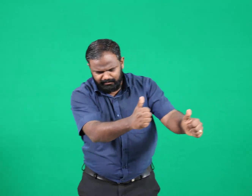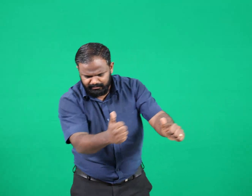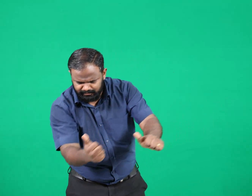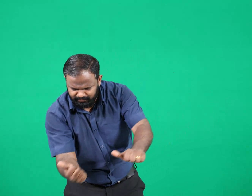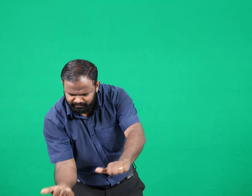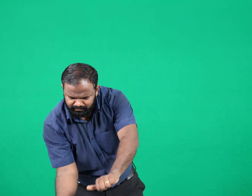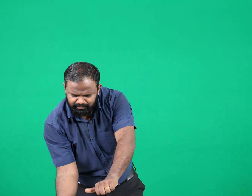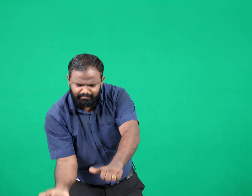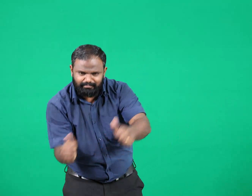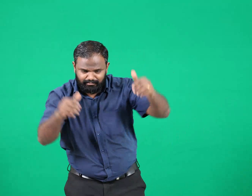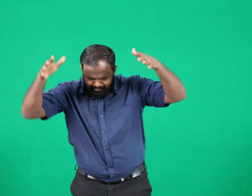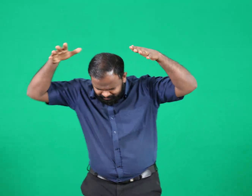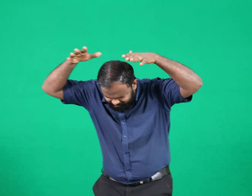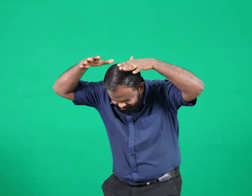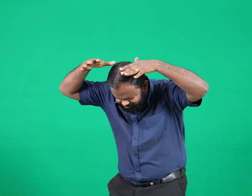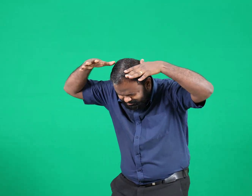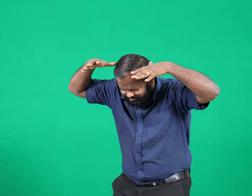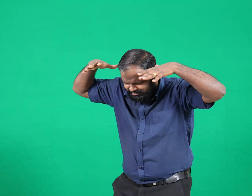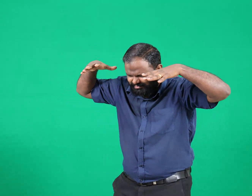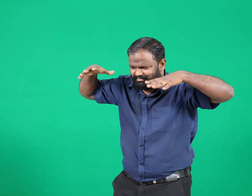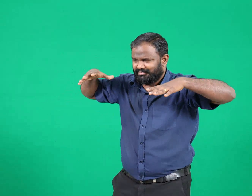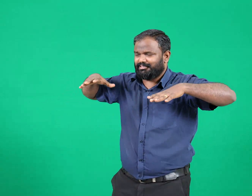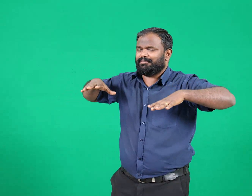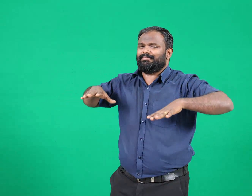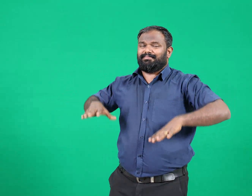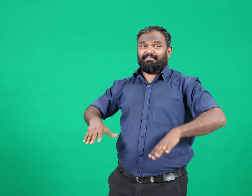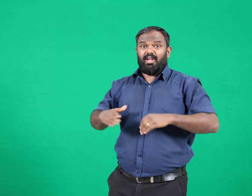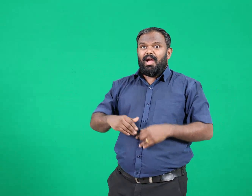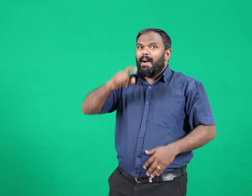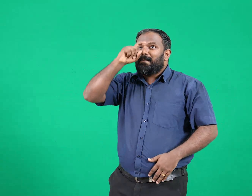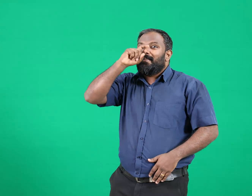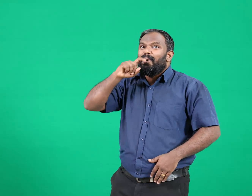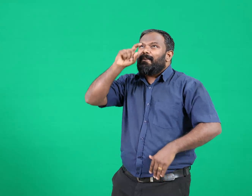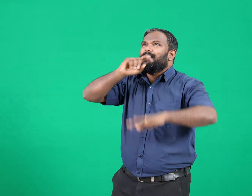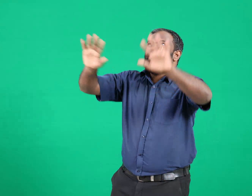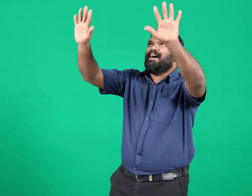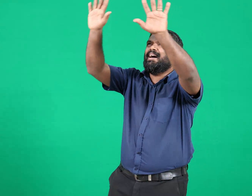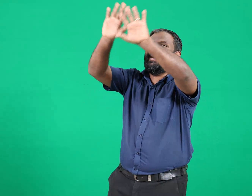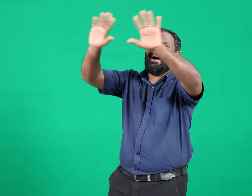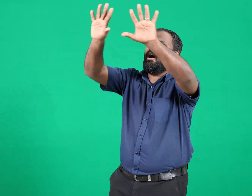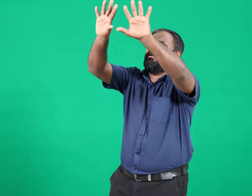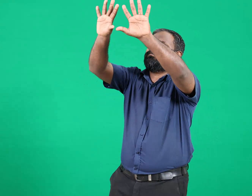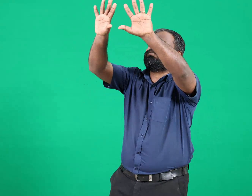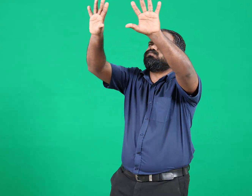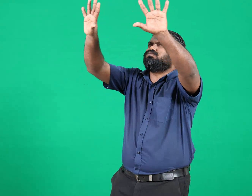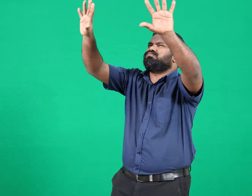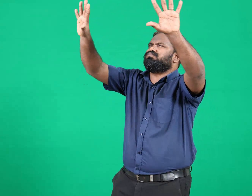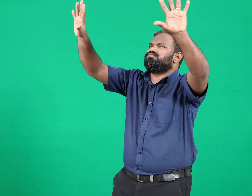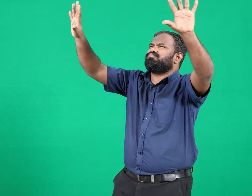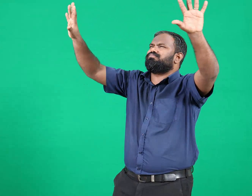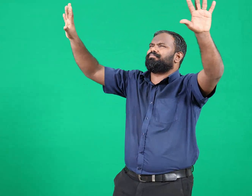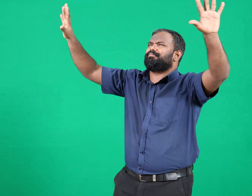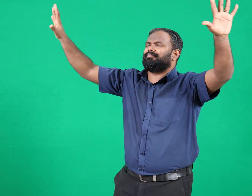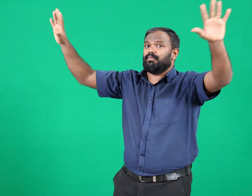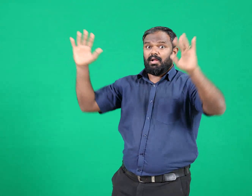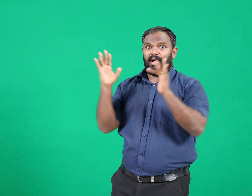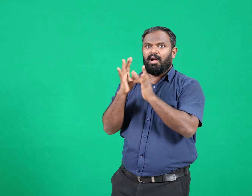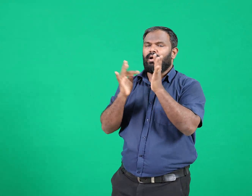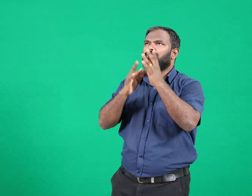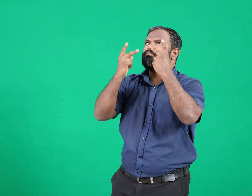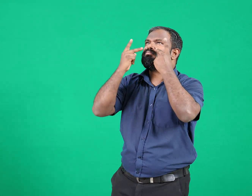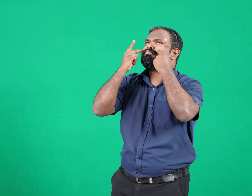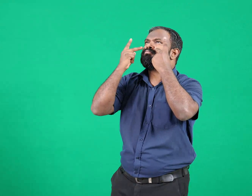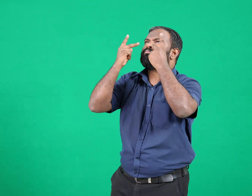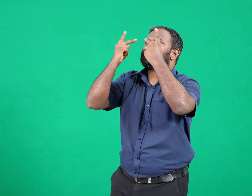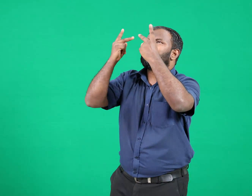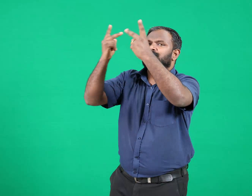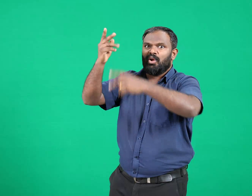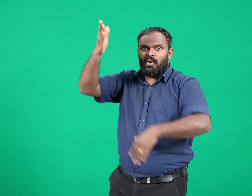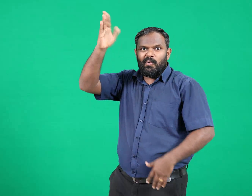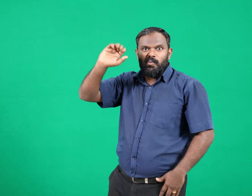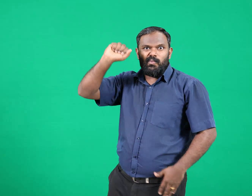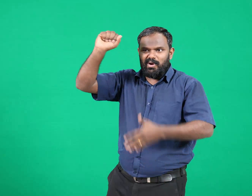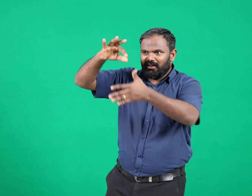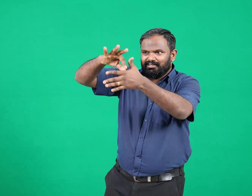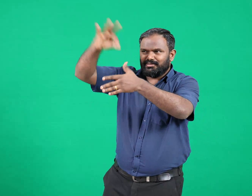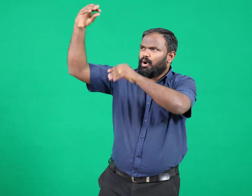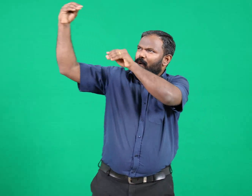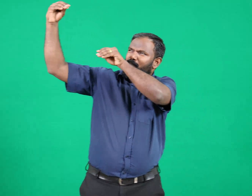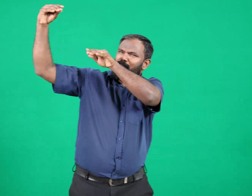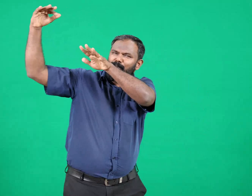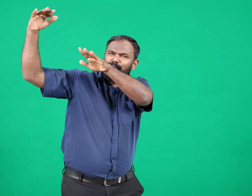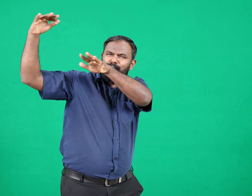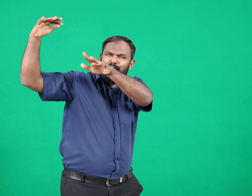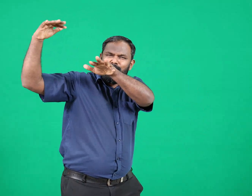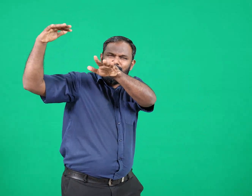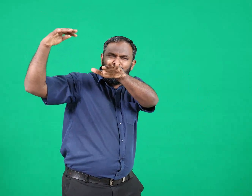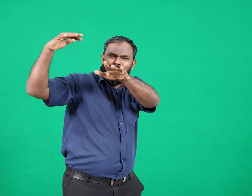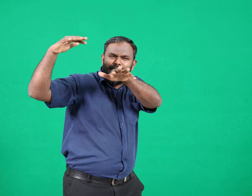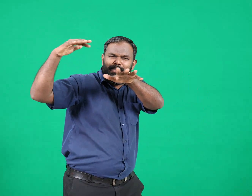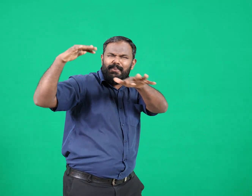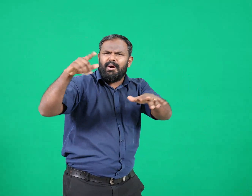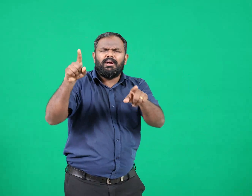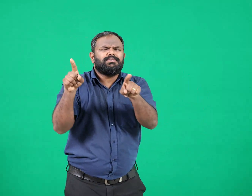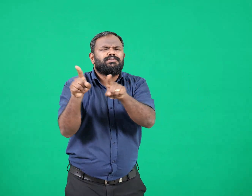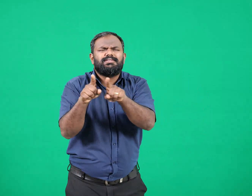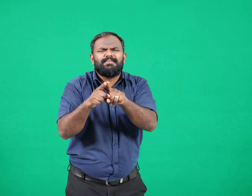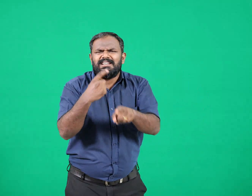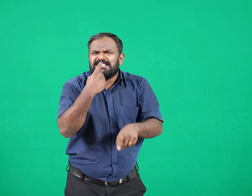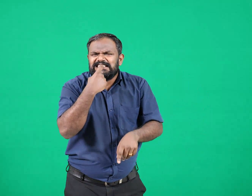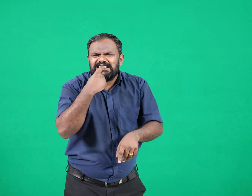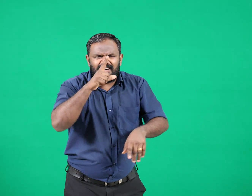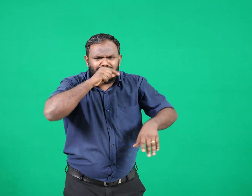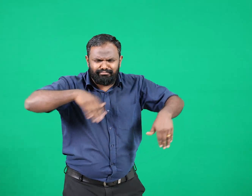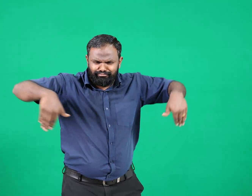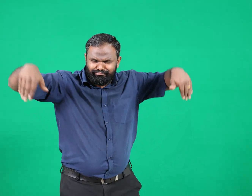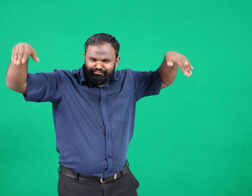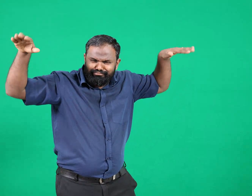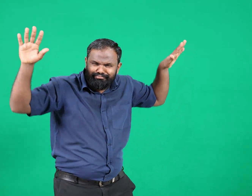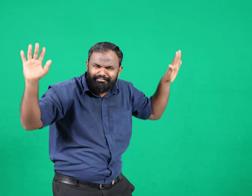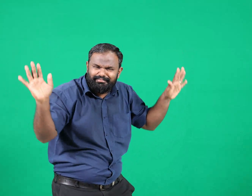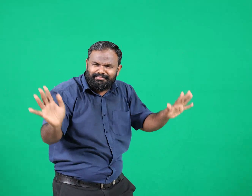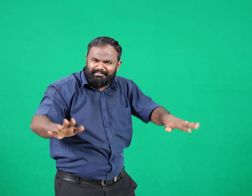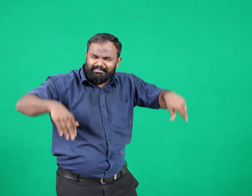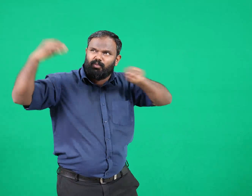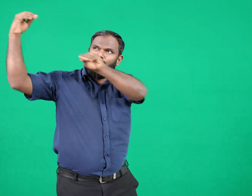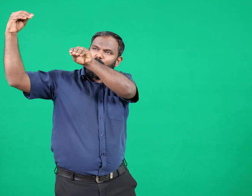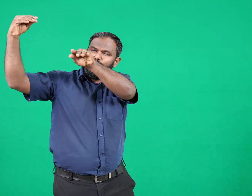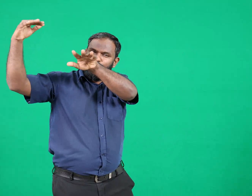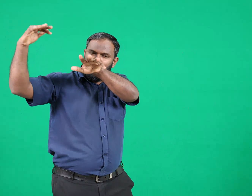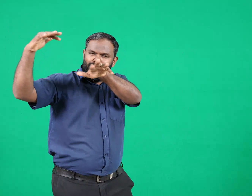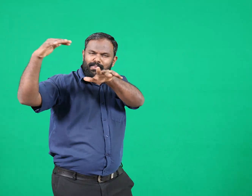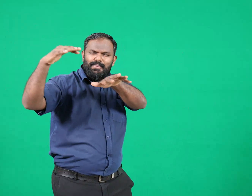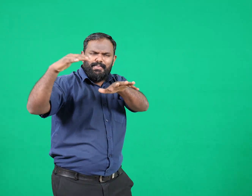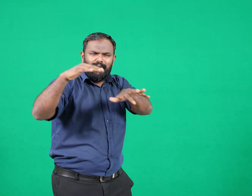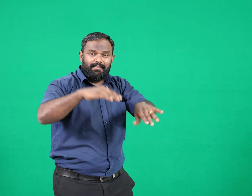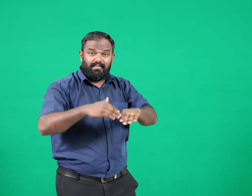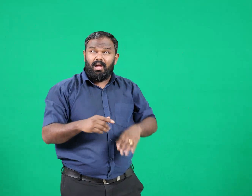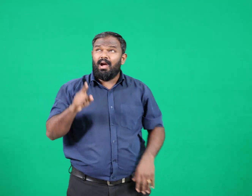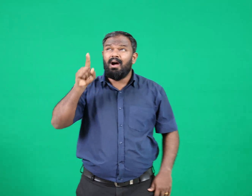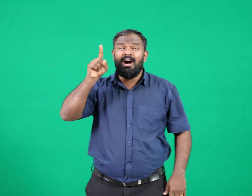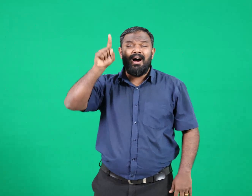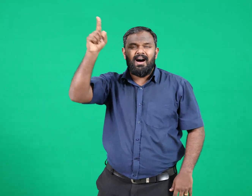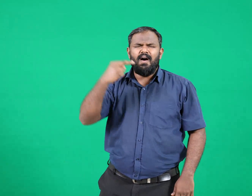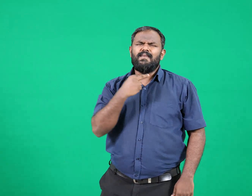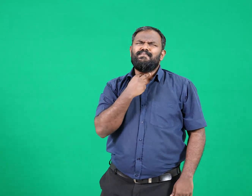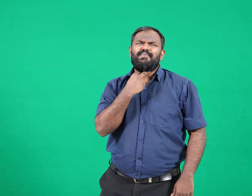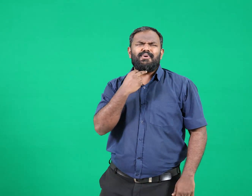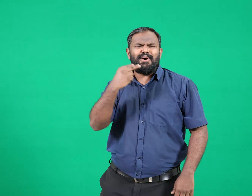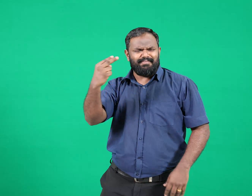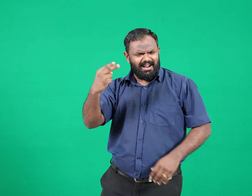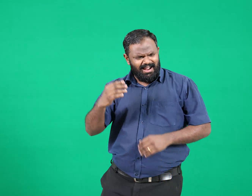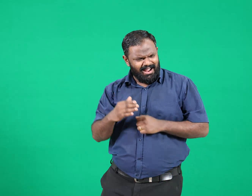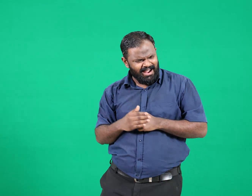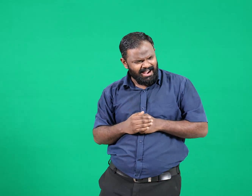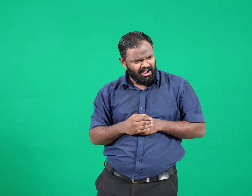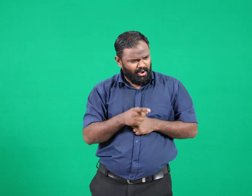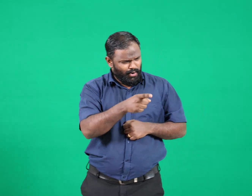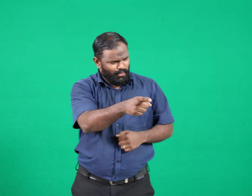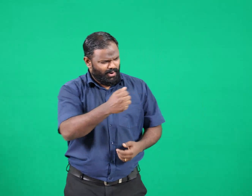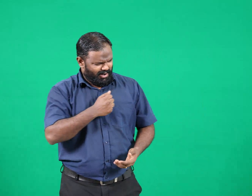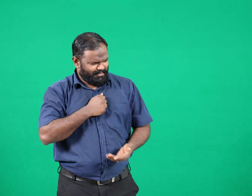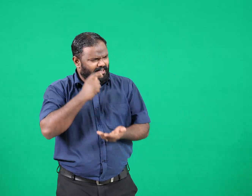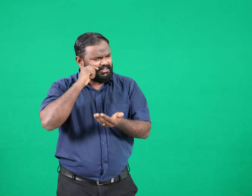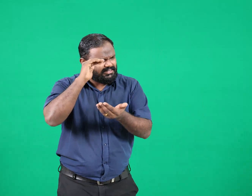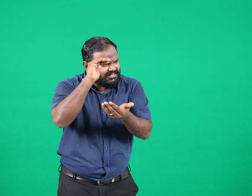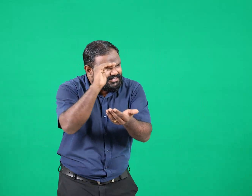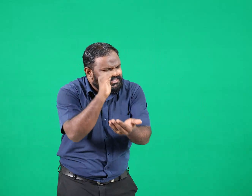Suddenly the heavens were opened, and He saw the Spirit of God descending like a dove and resting on Him.